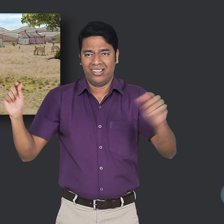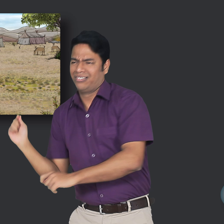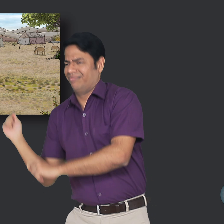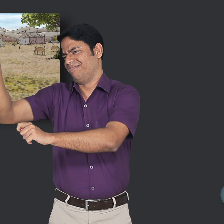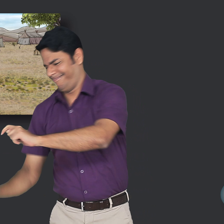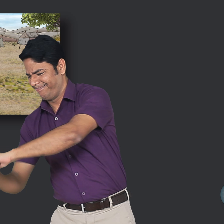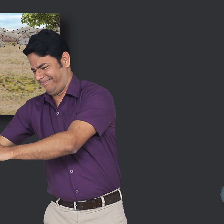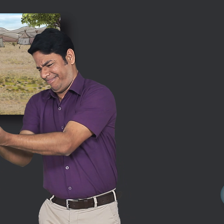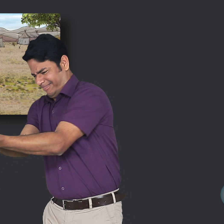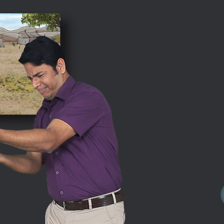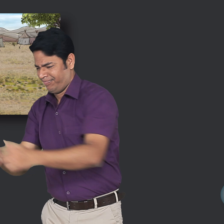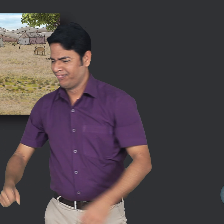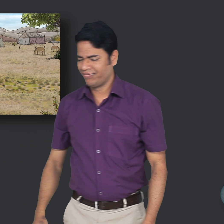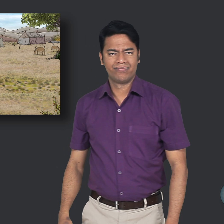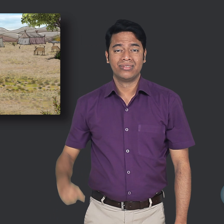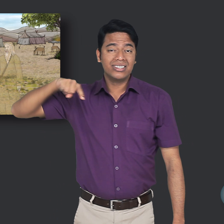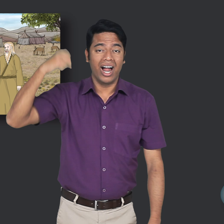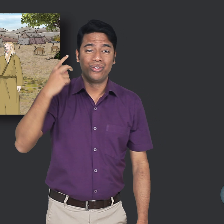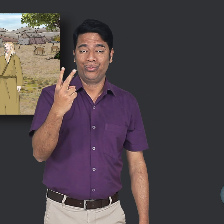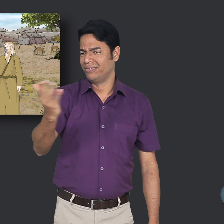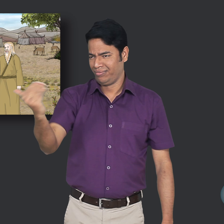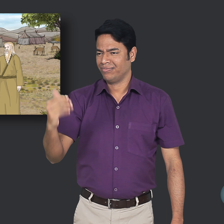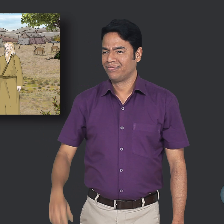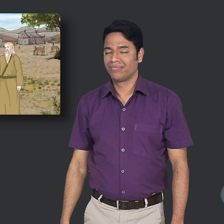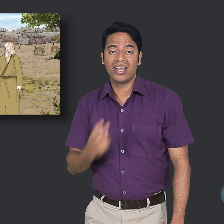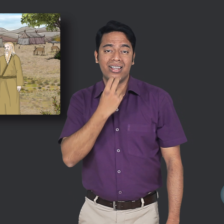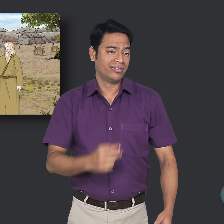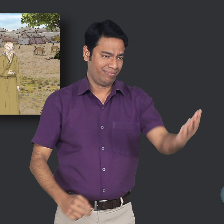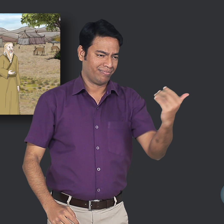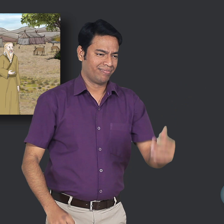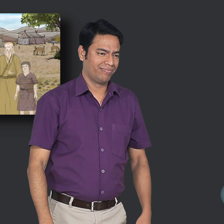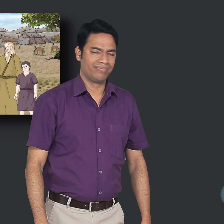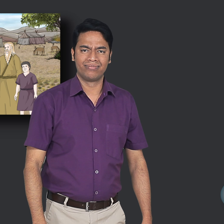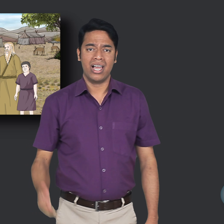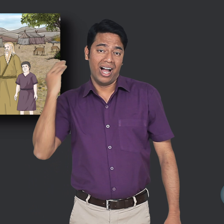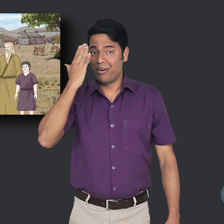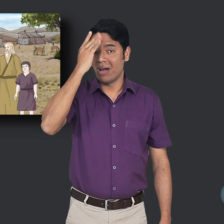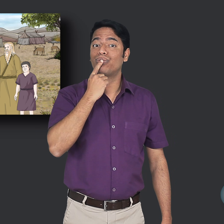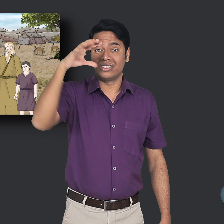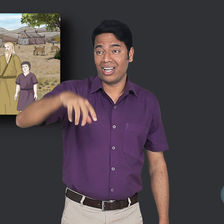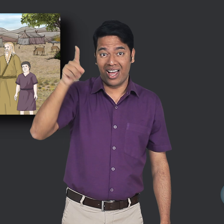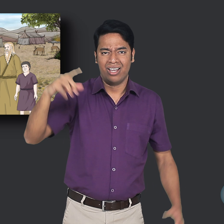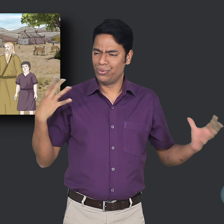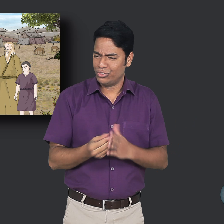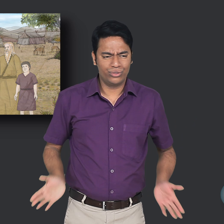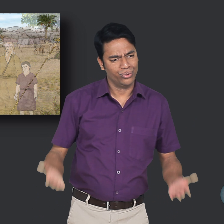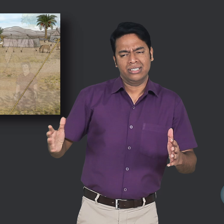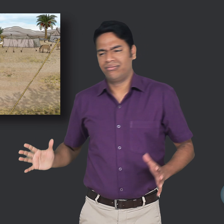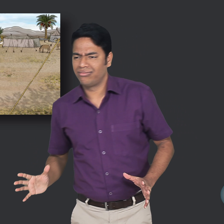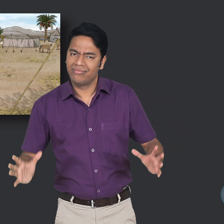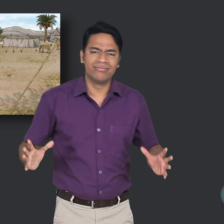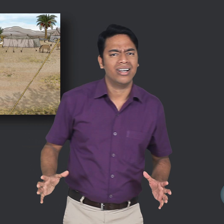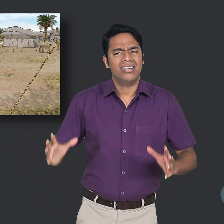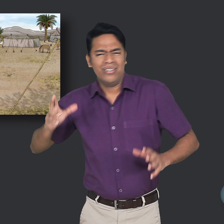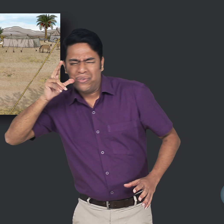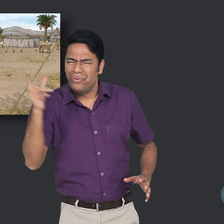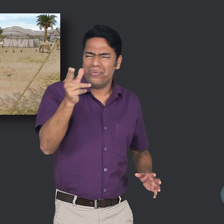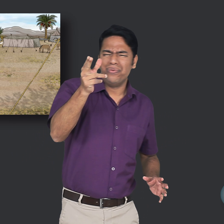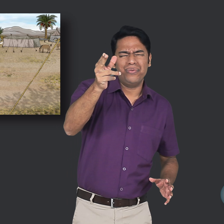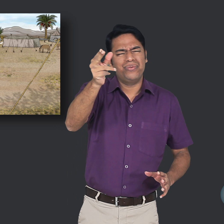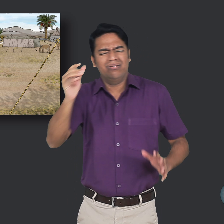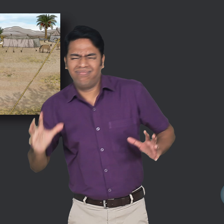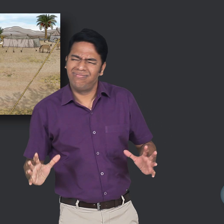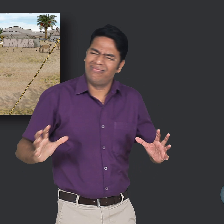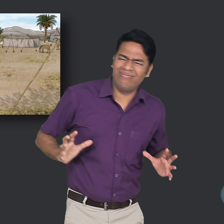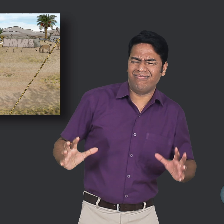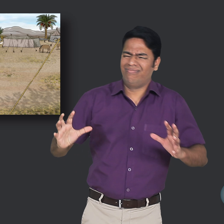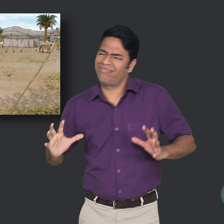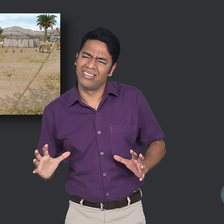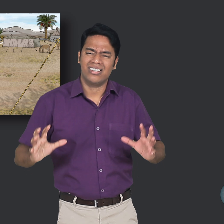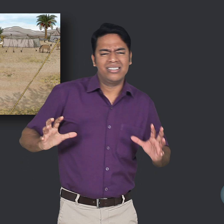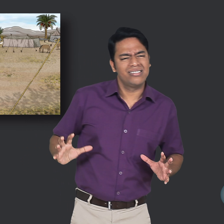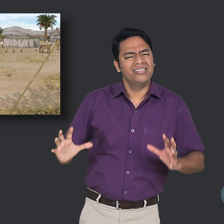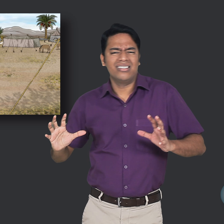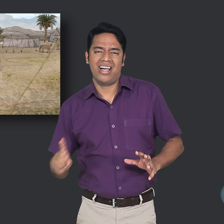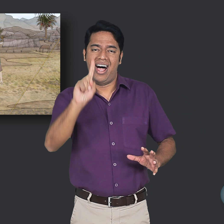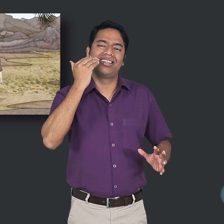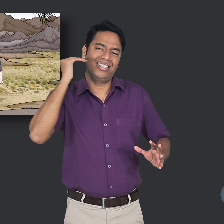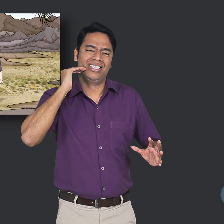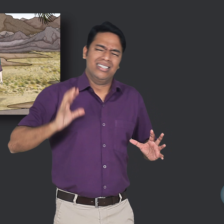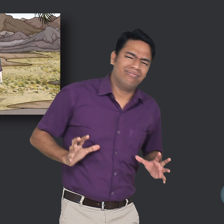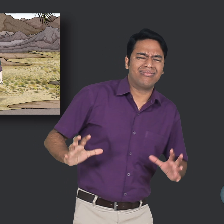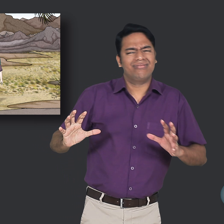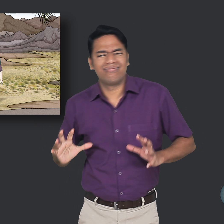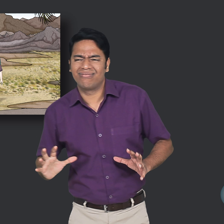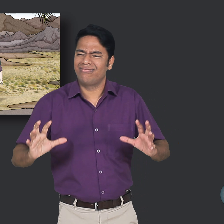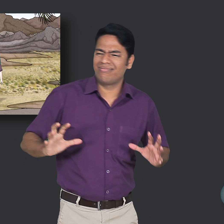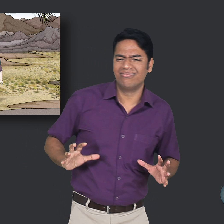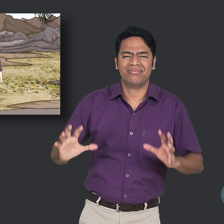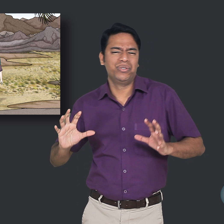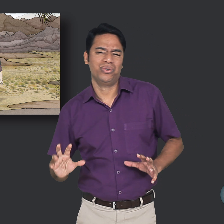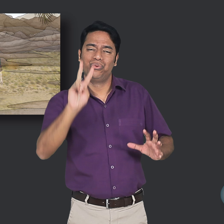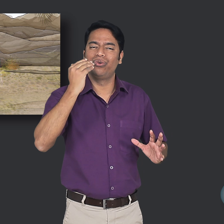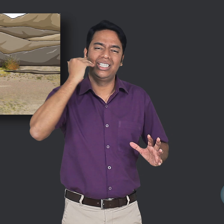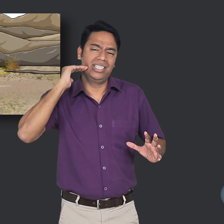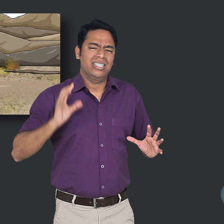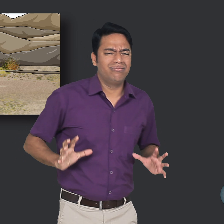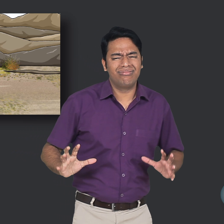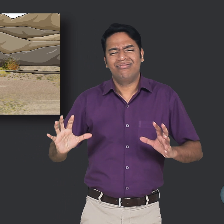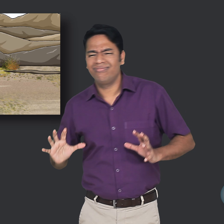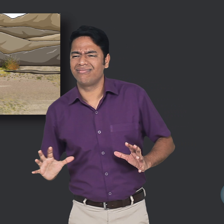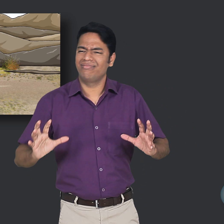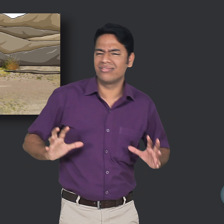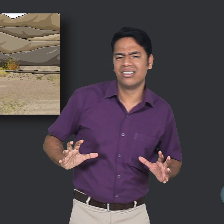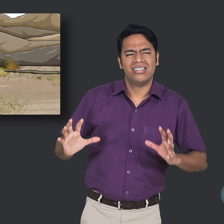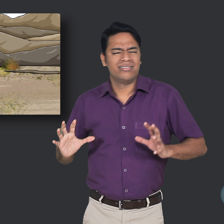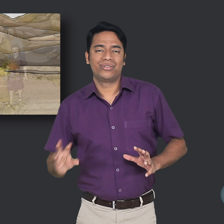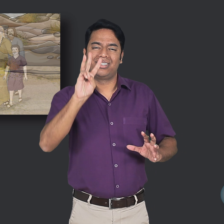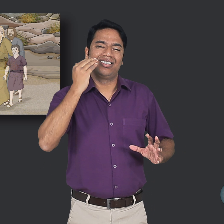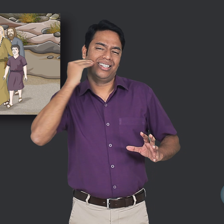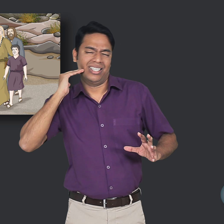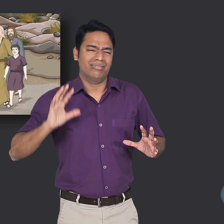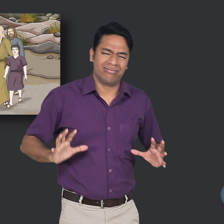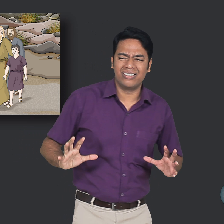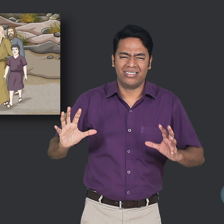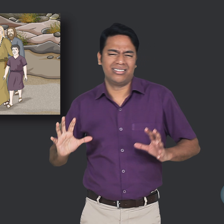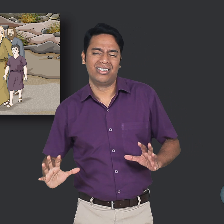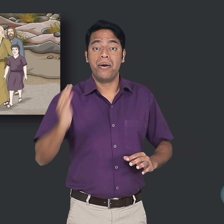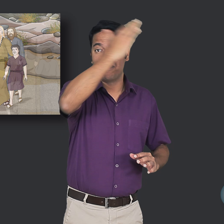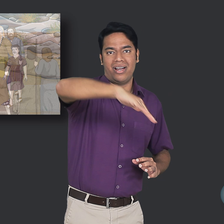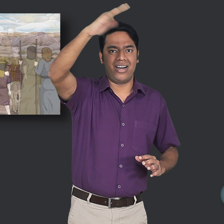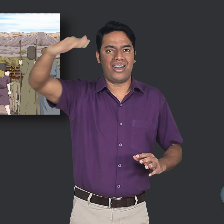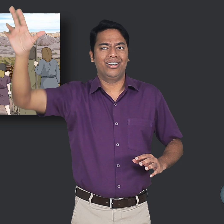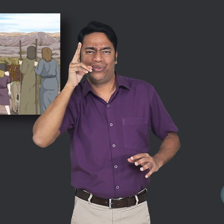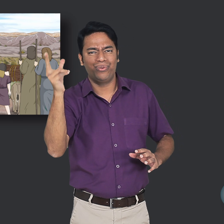He split the wood for a burnt offering and set out for the place God had designated.